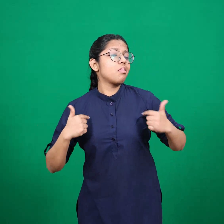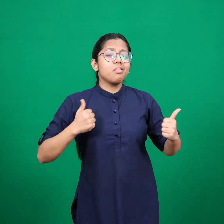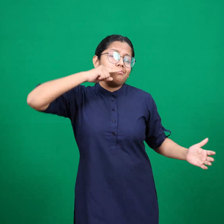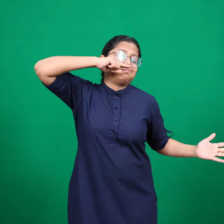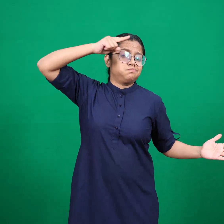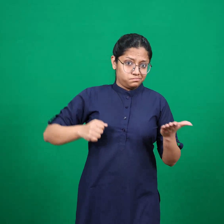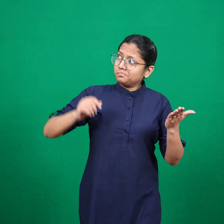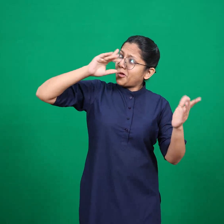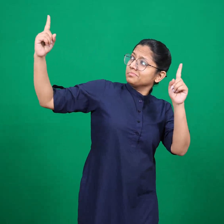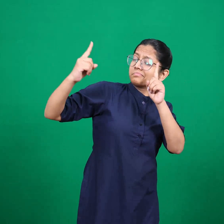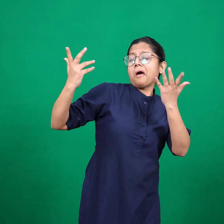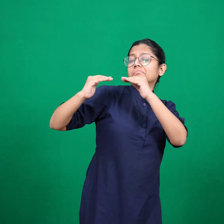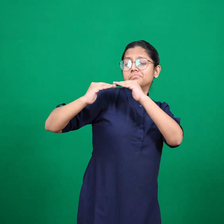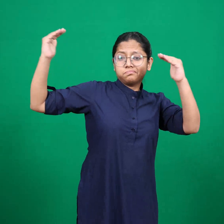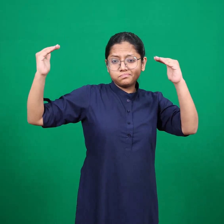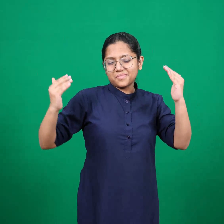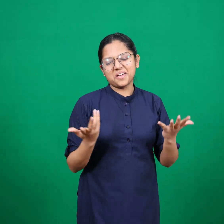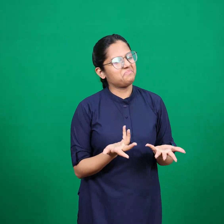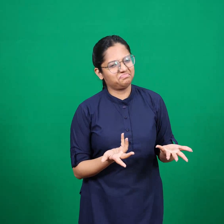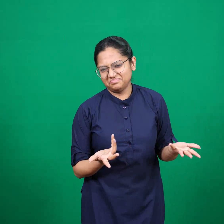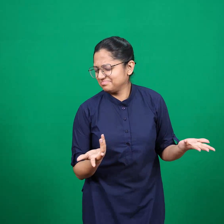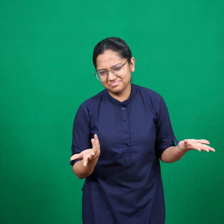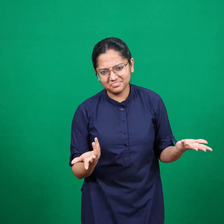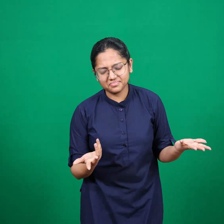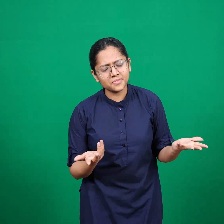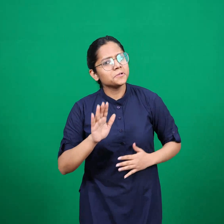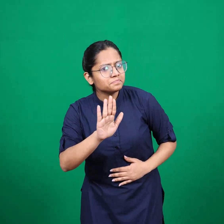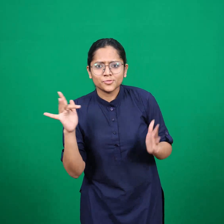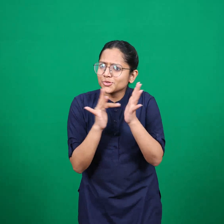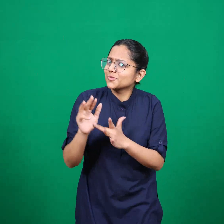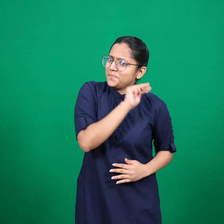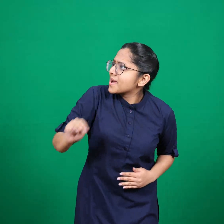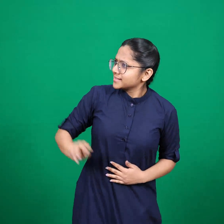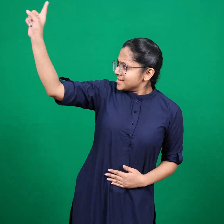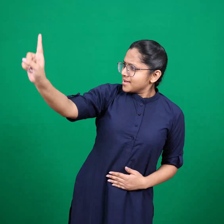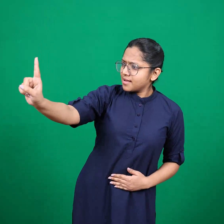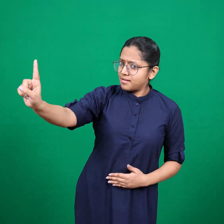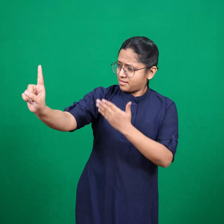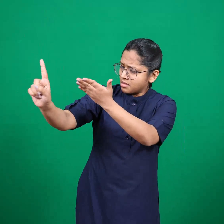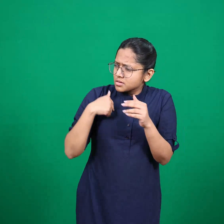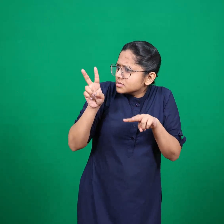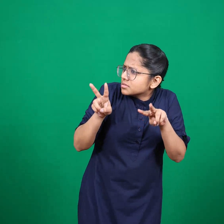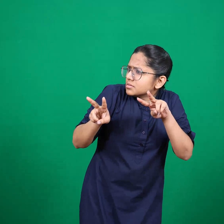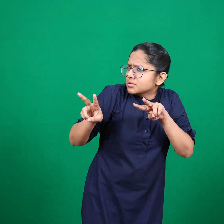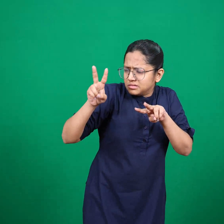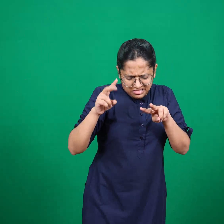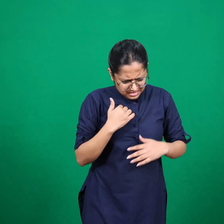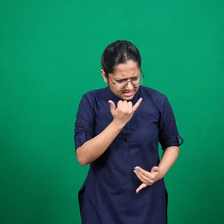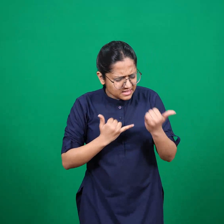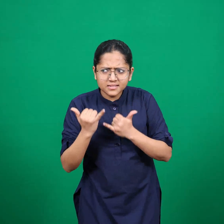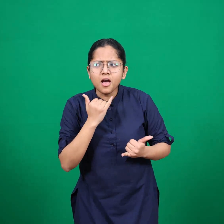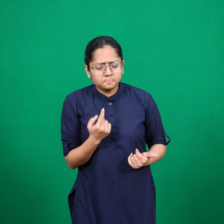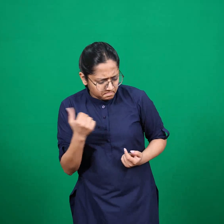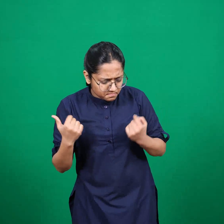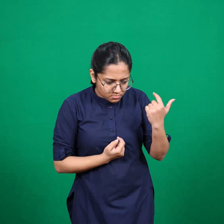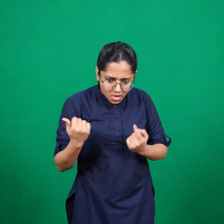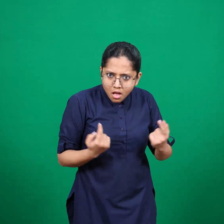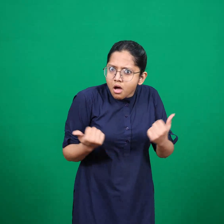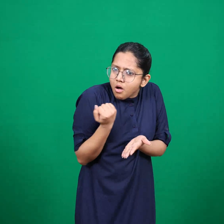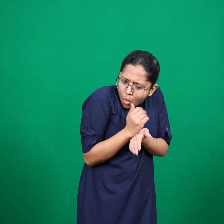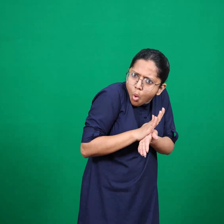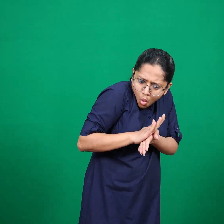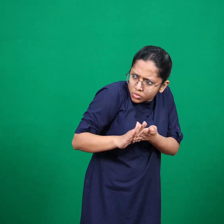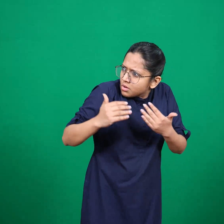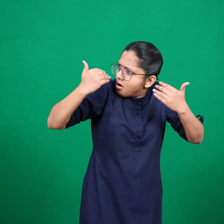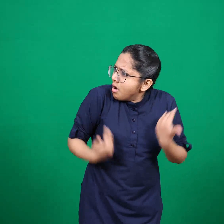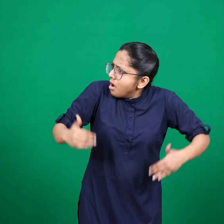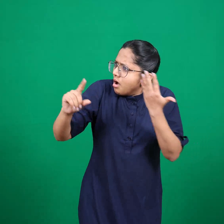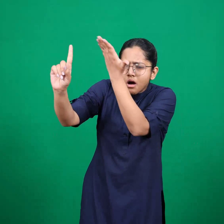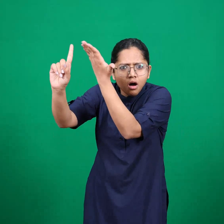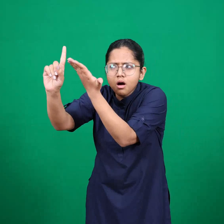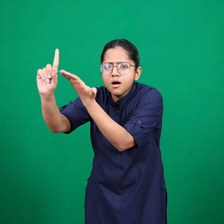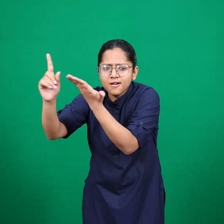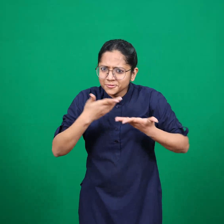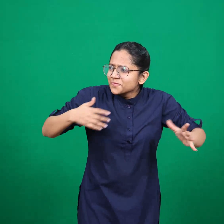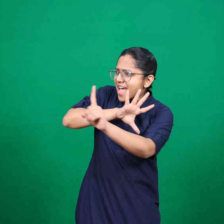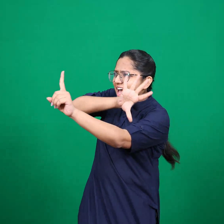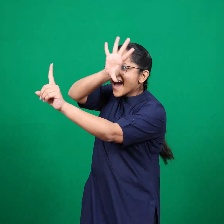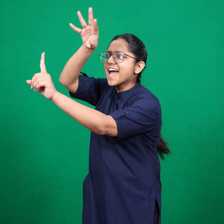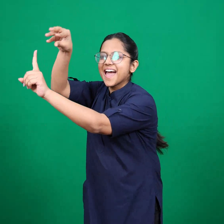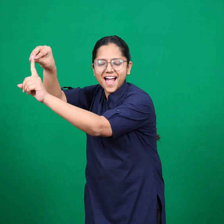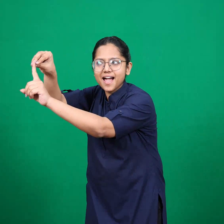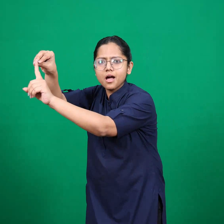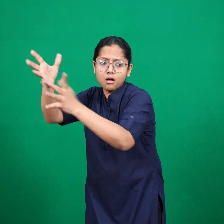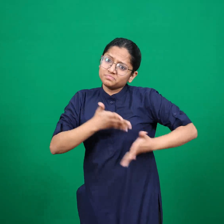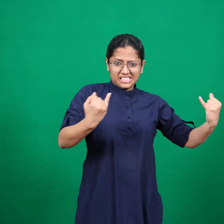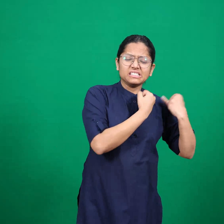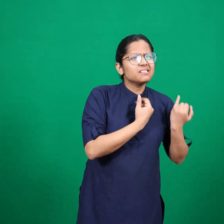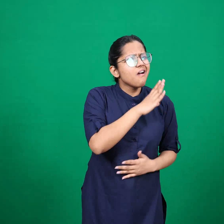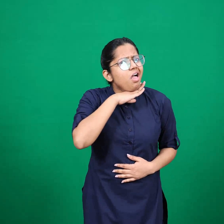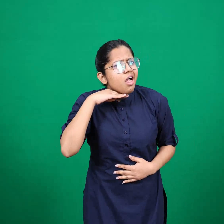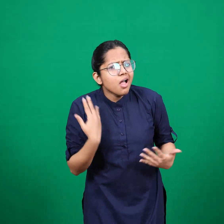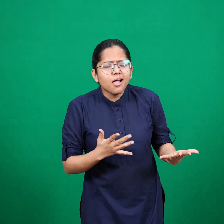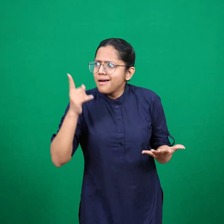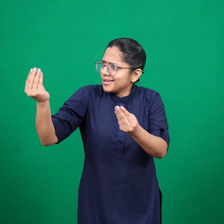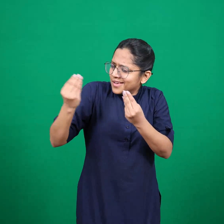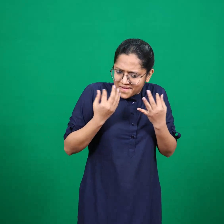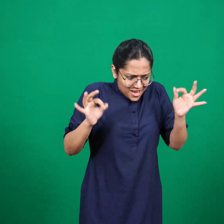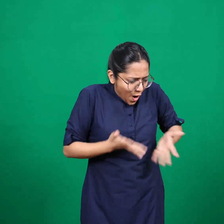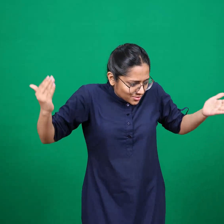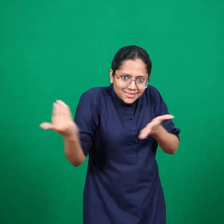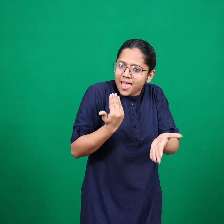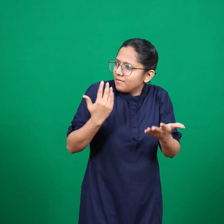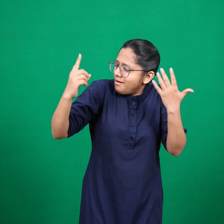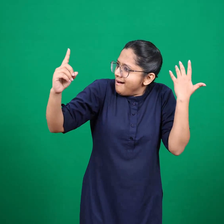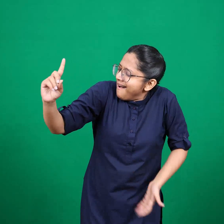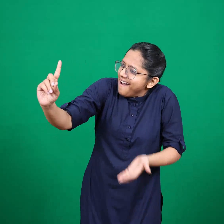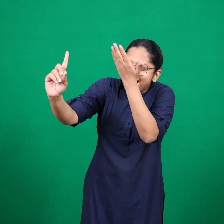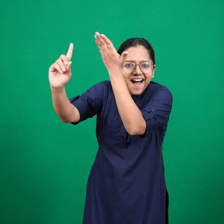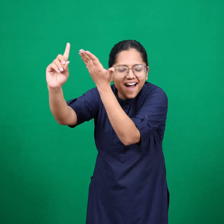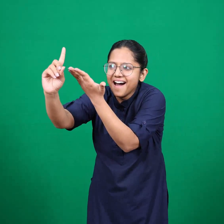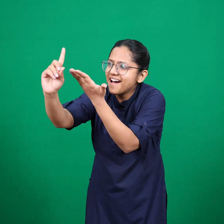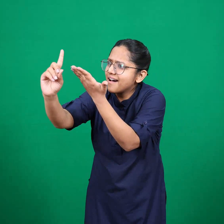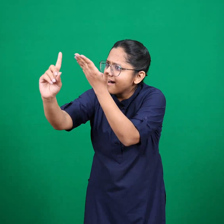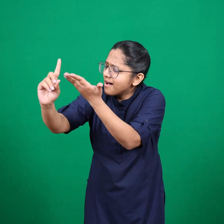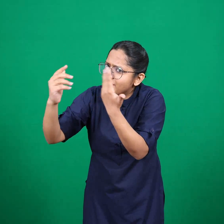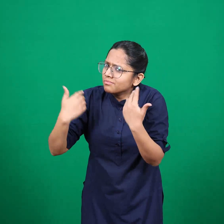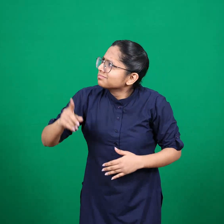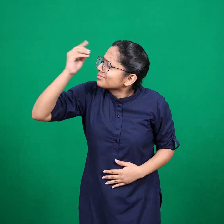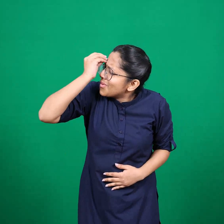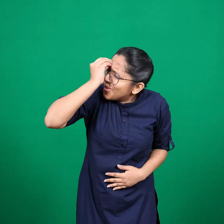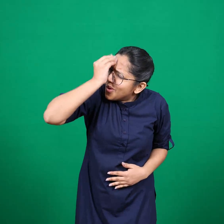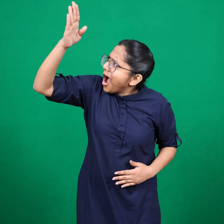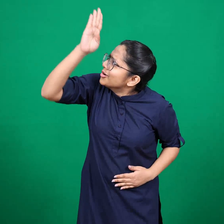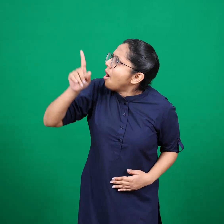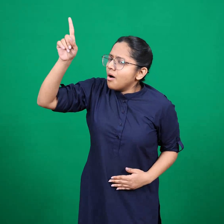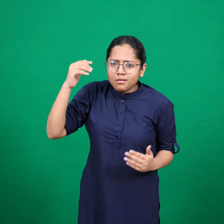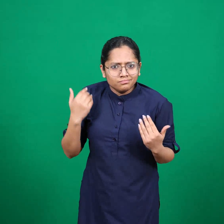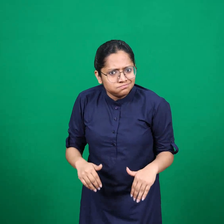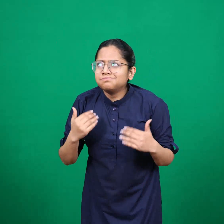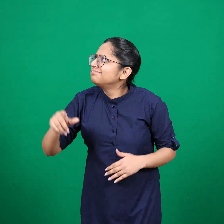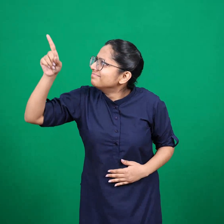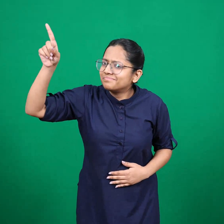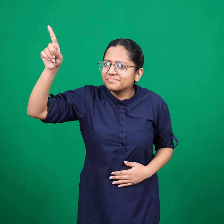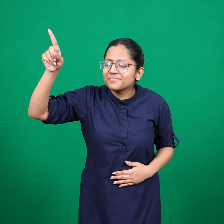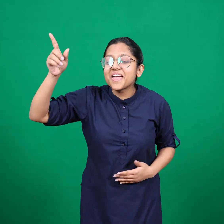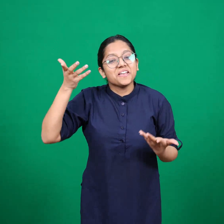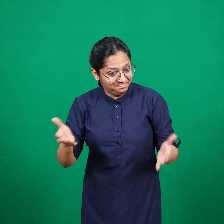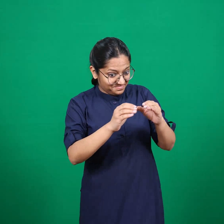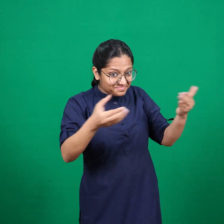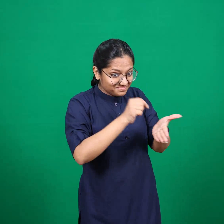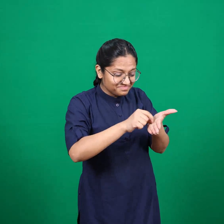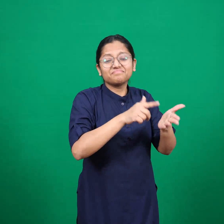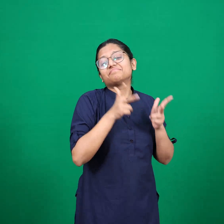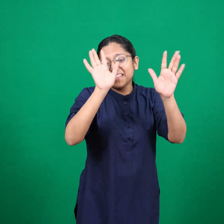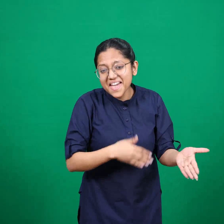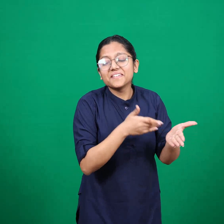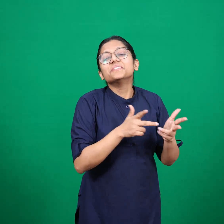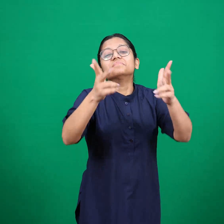It is because of Him that you are in Christ Jesus, who has become for us wisdom from God: our righteousness, holiness, and redemption.